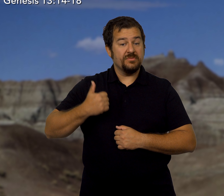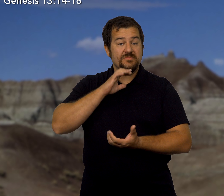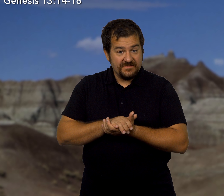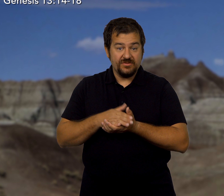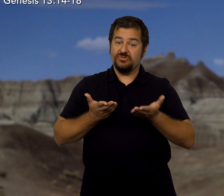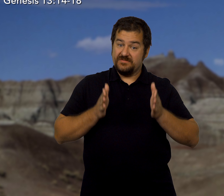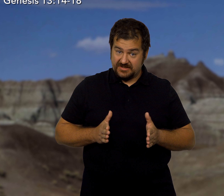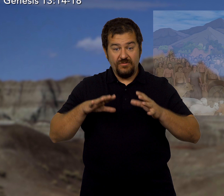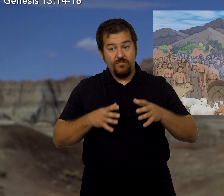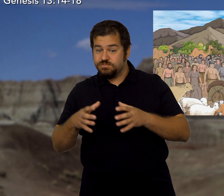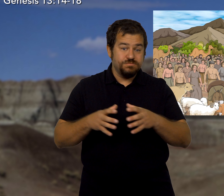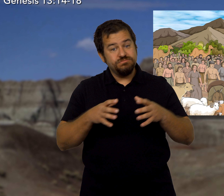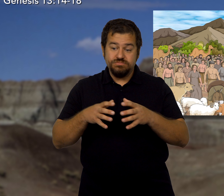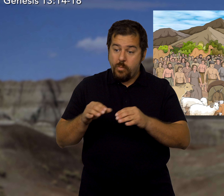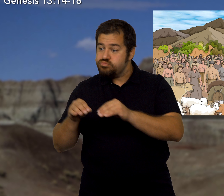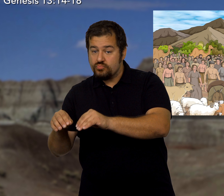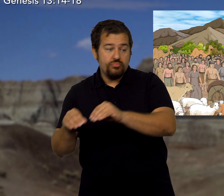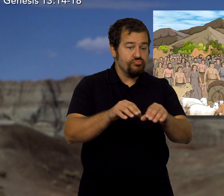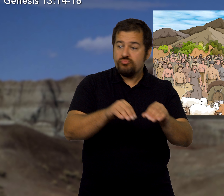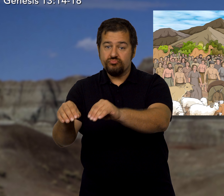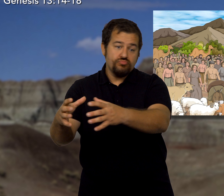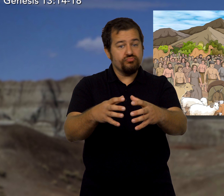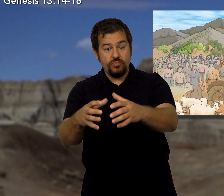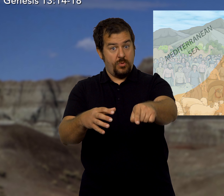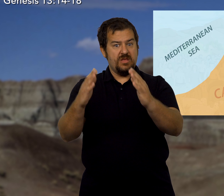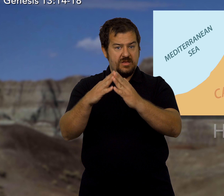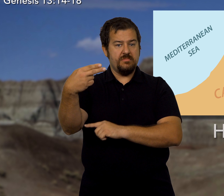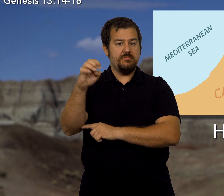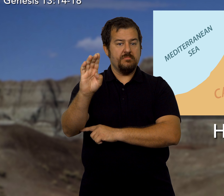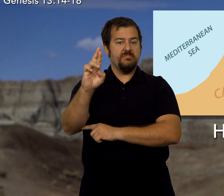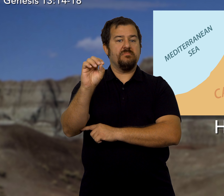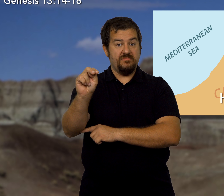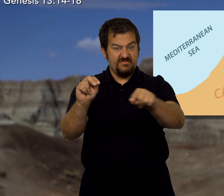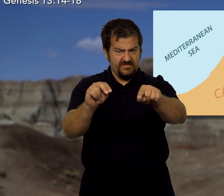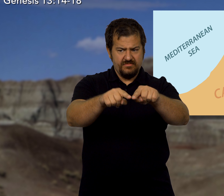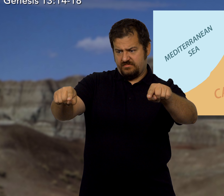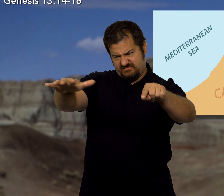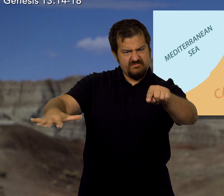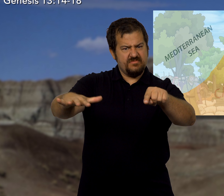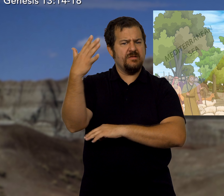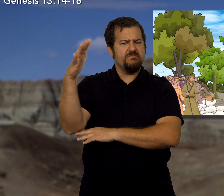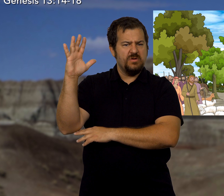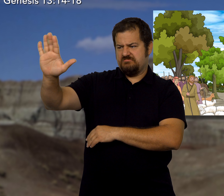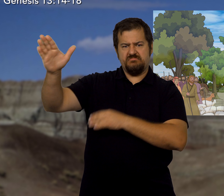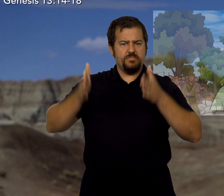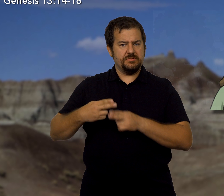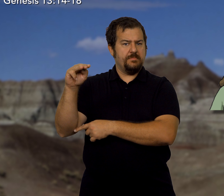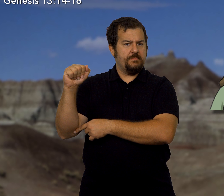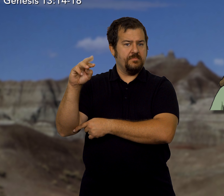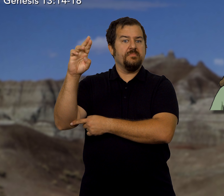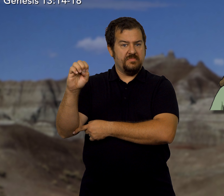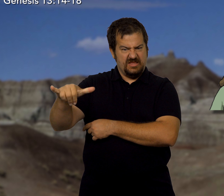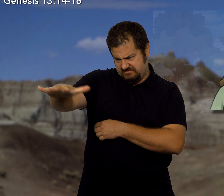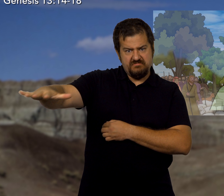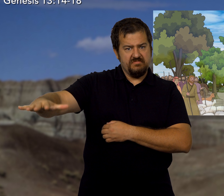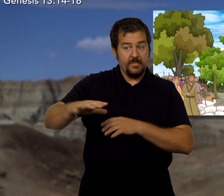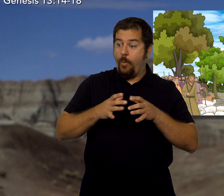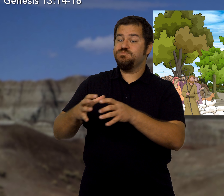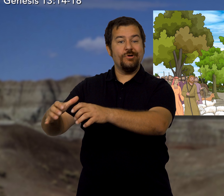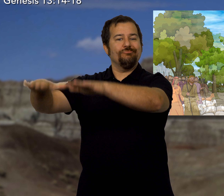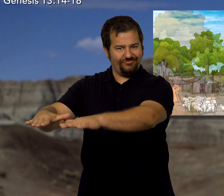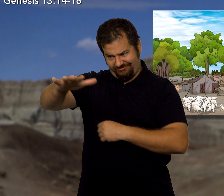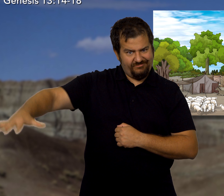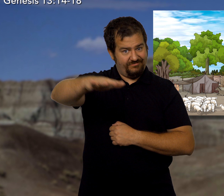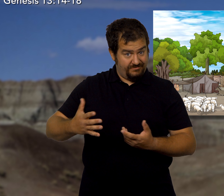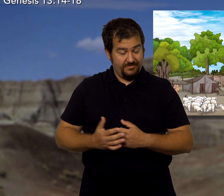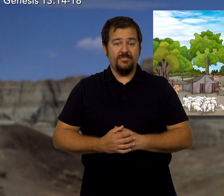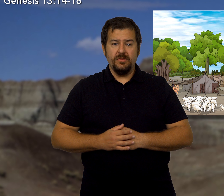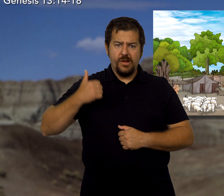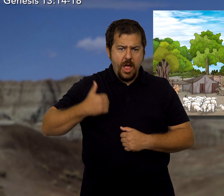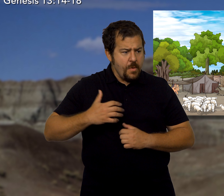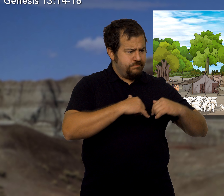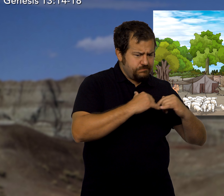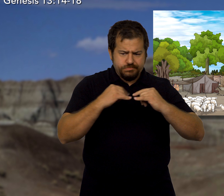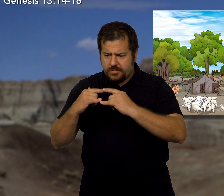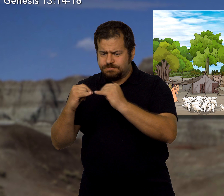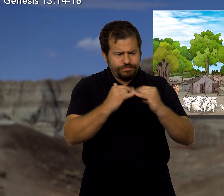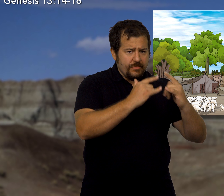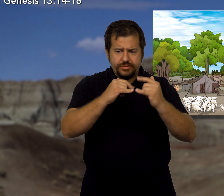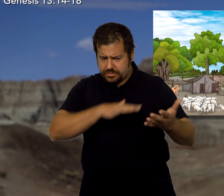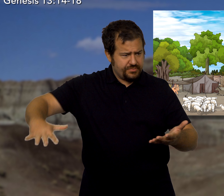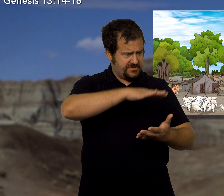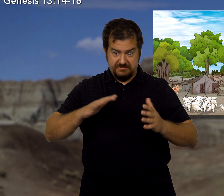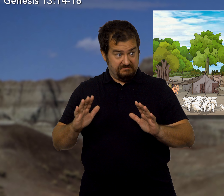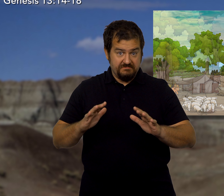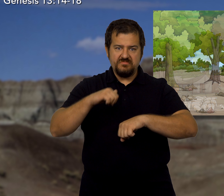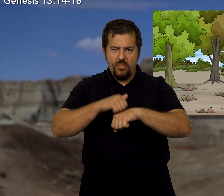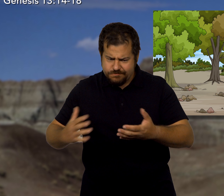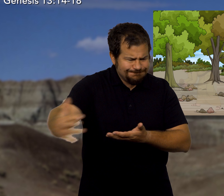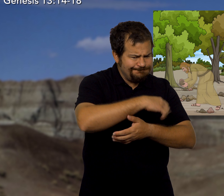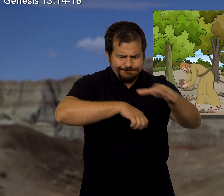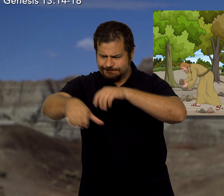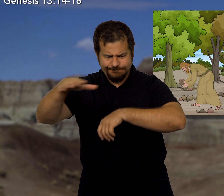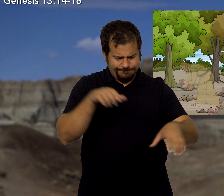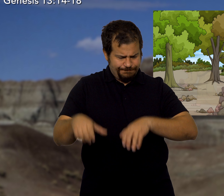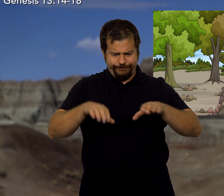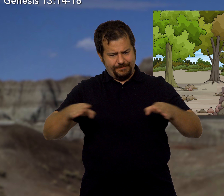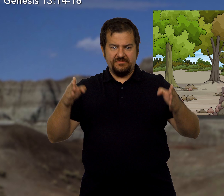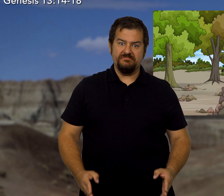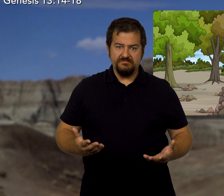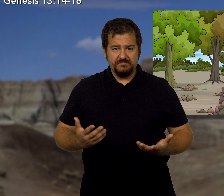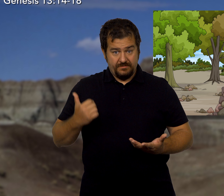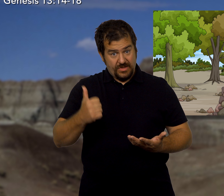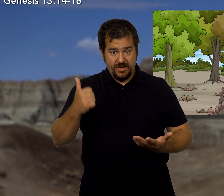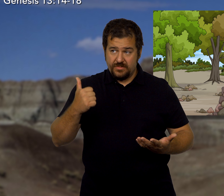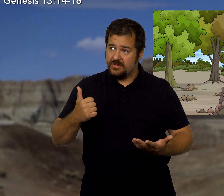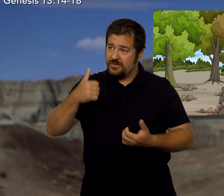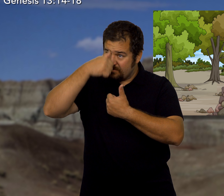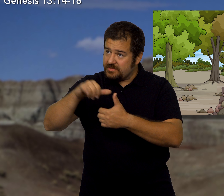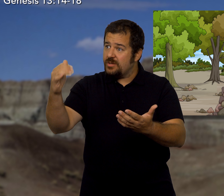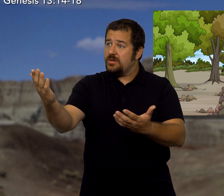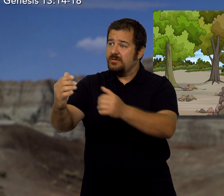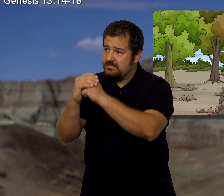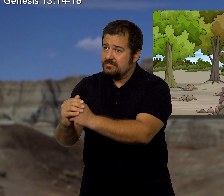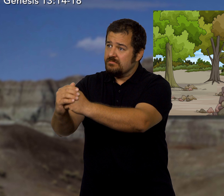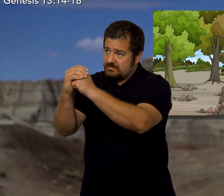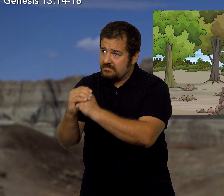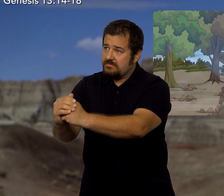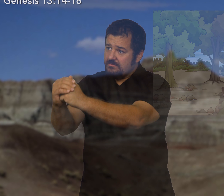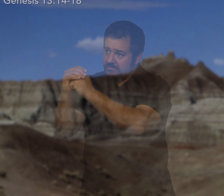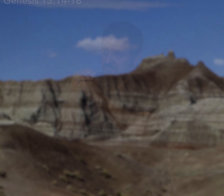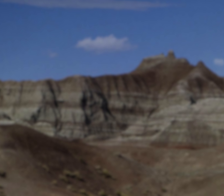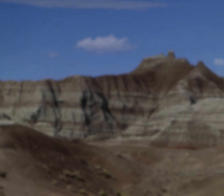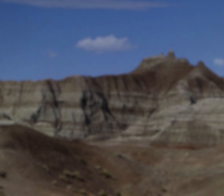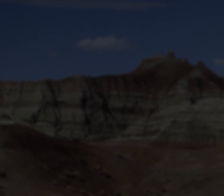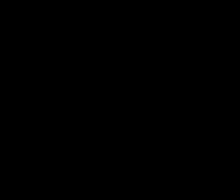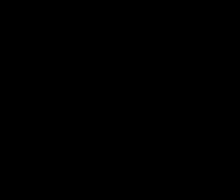So Abram moved his tent and went to live near the Oaks of Mamre at Hebron, where he built an altar to the LORD.